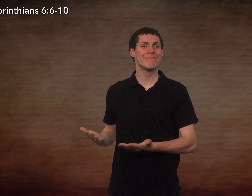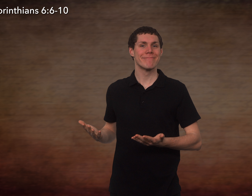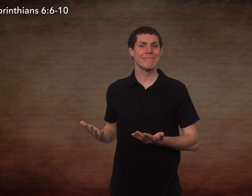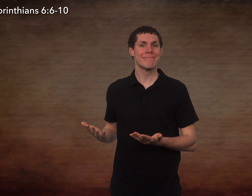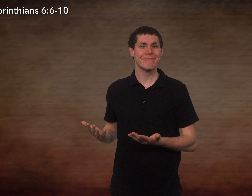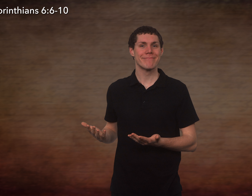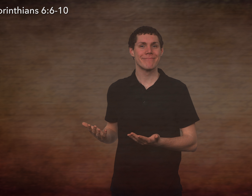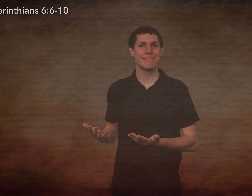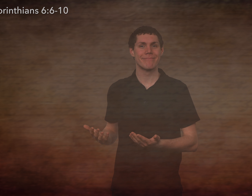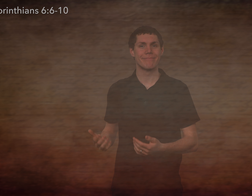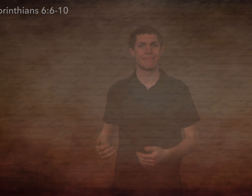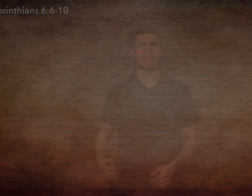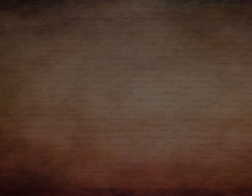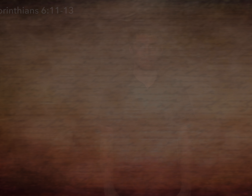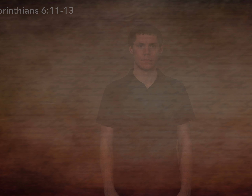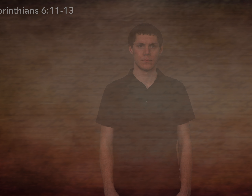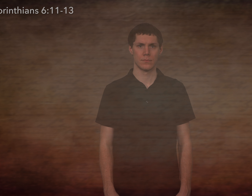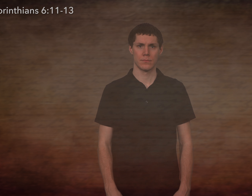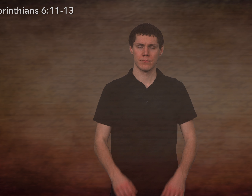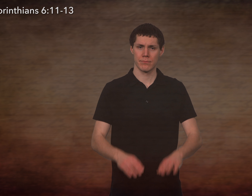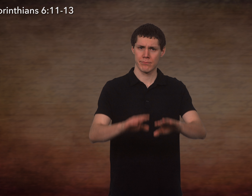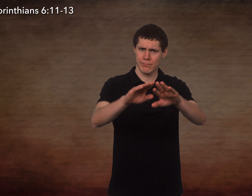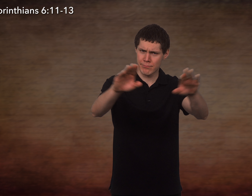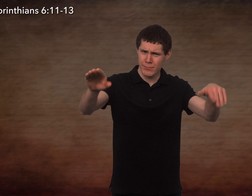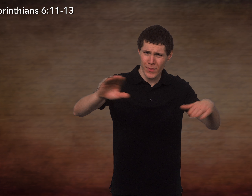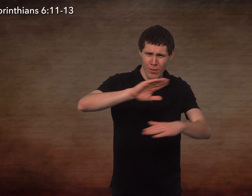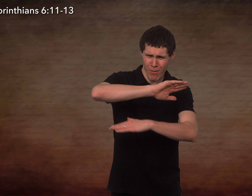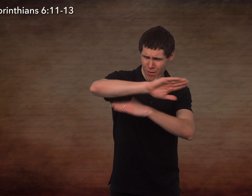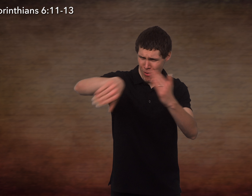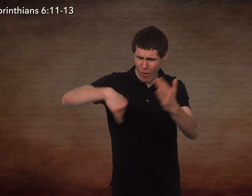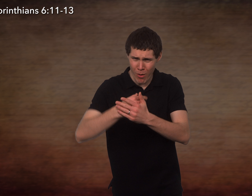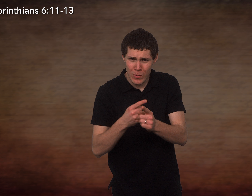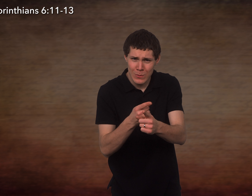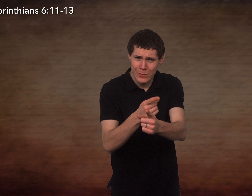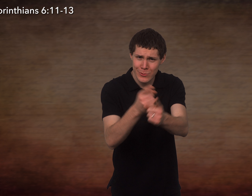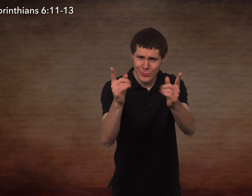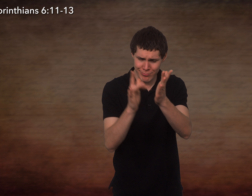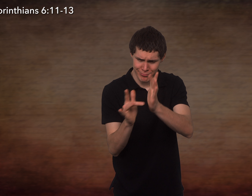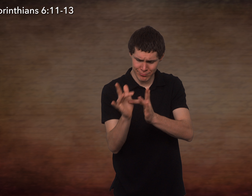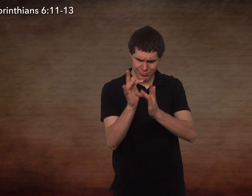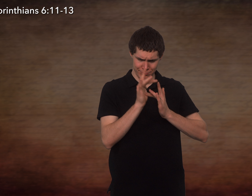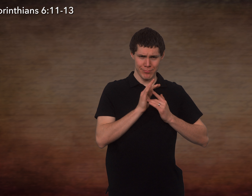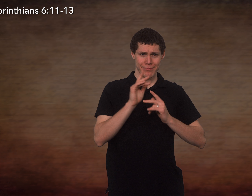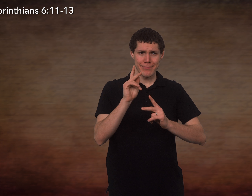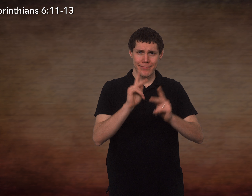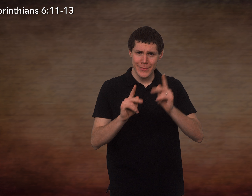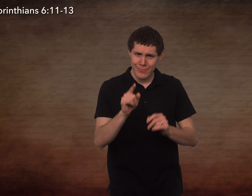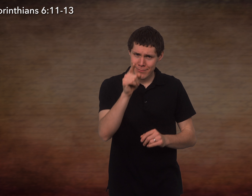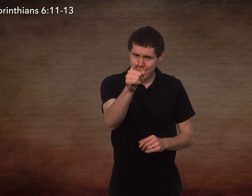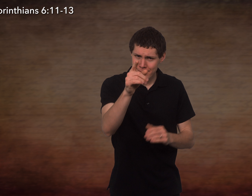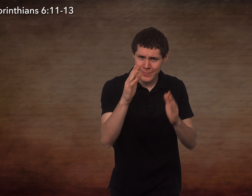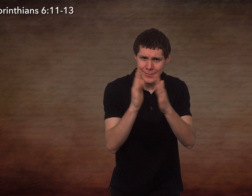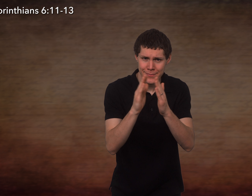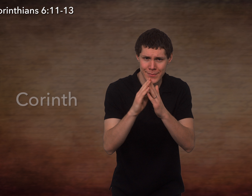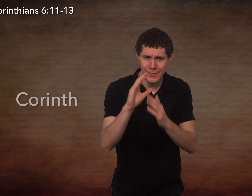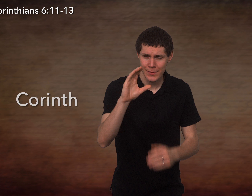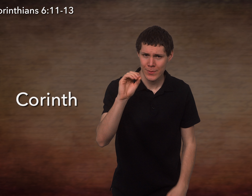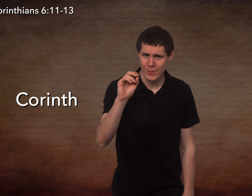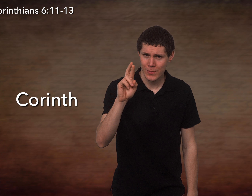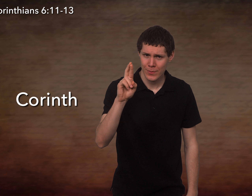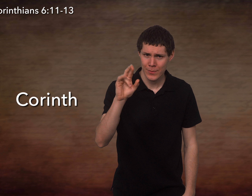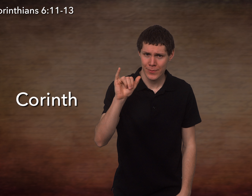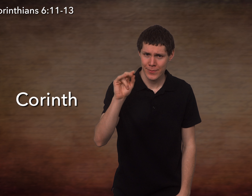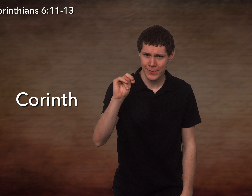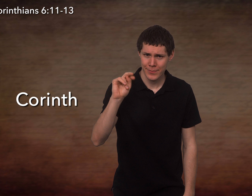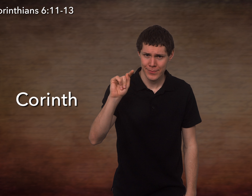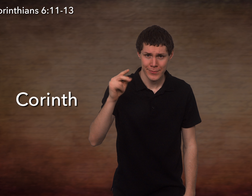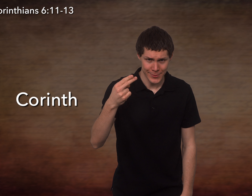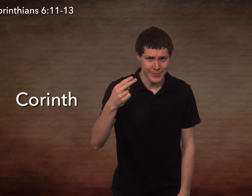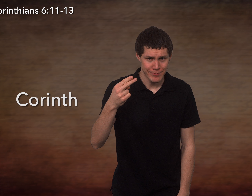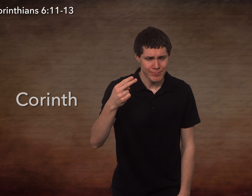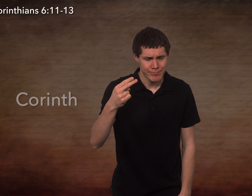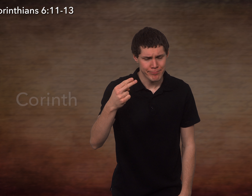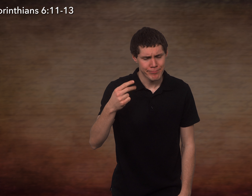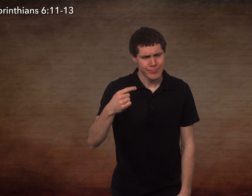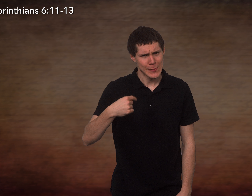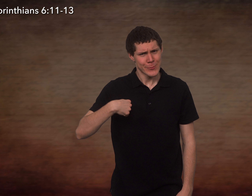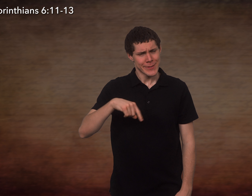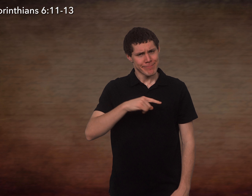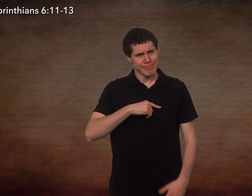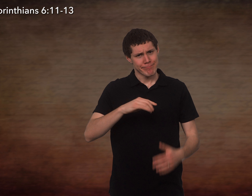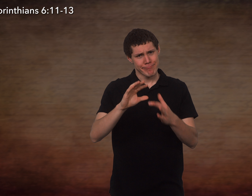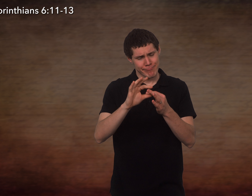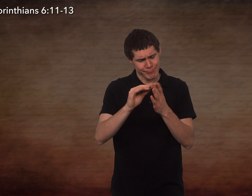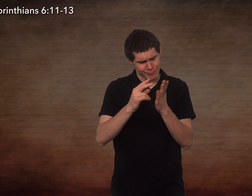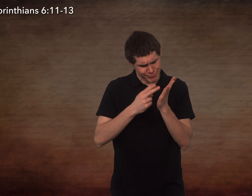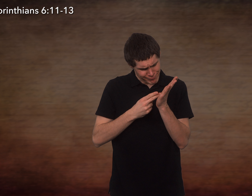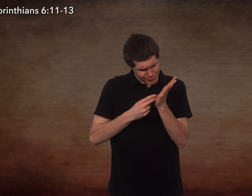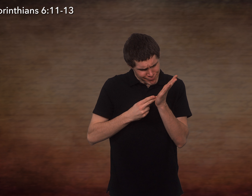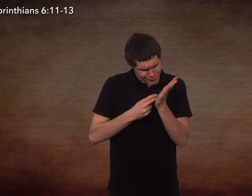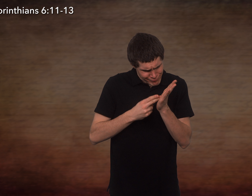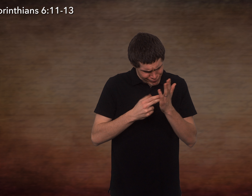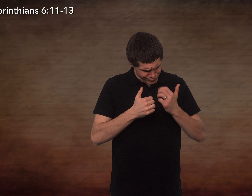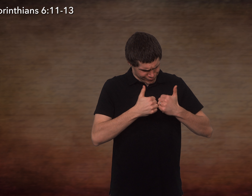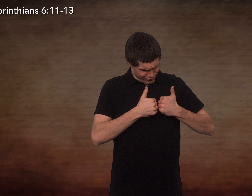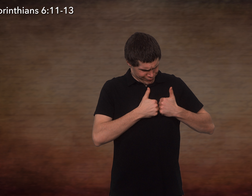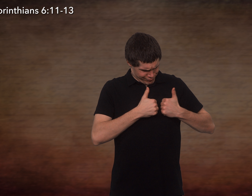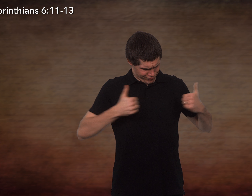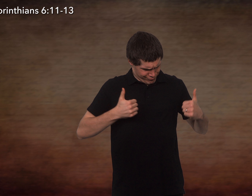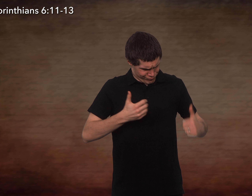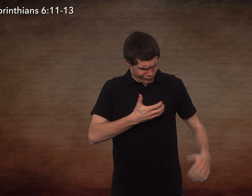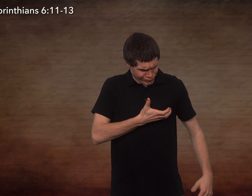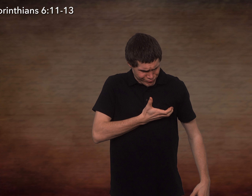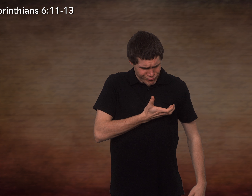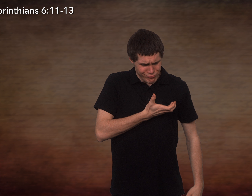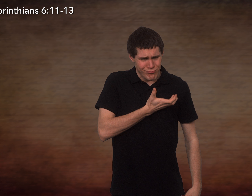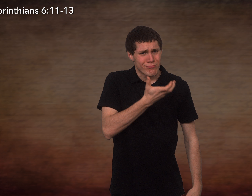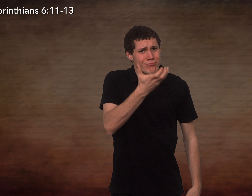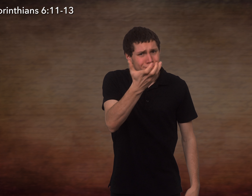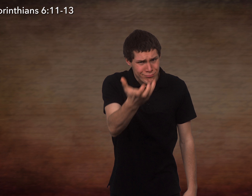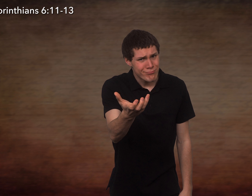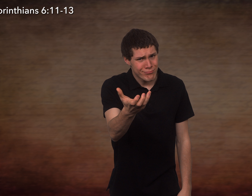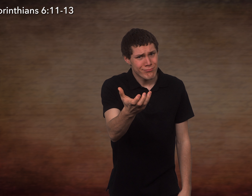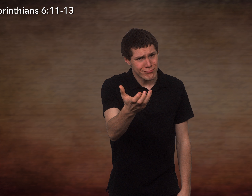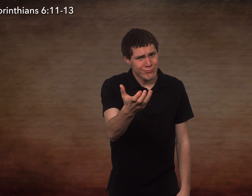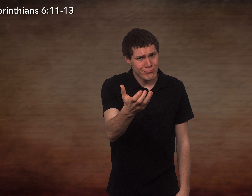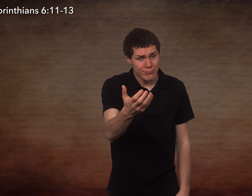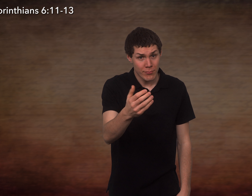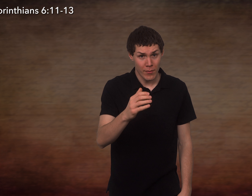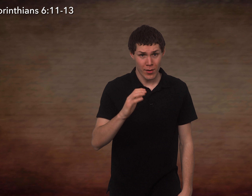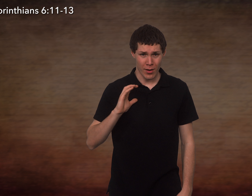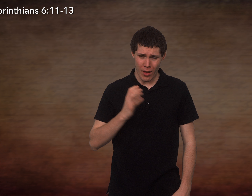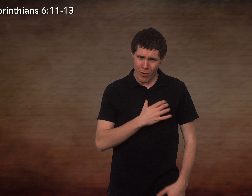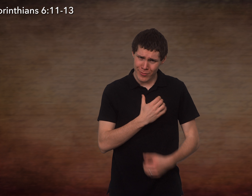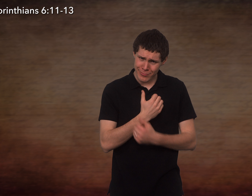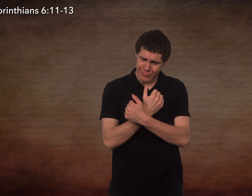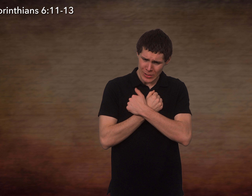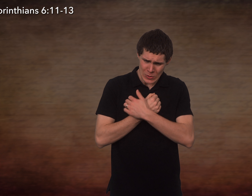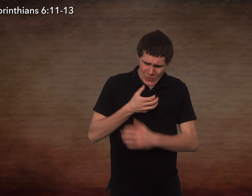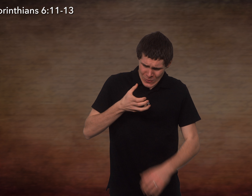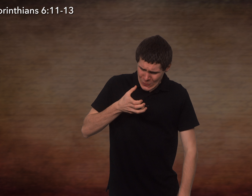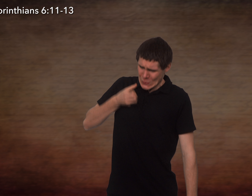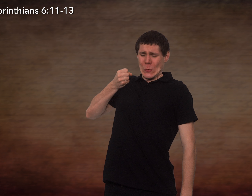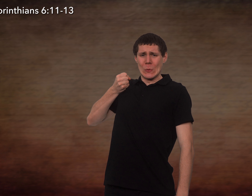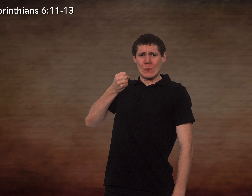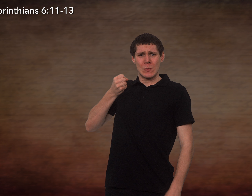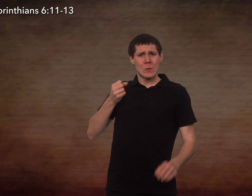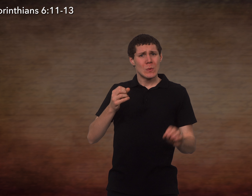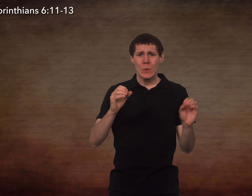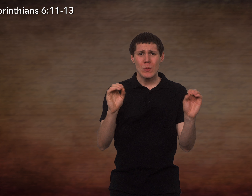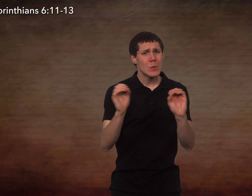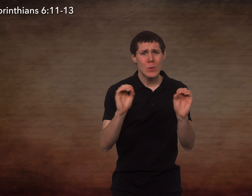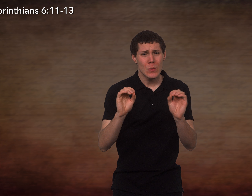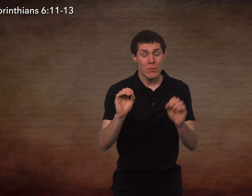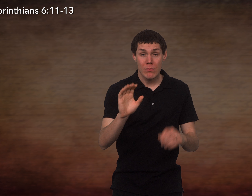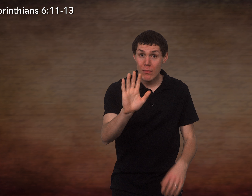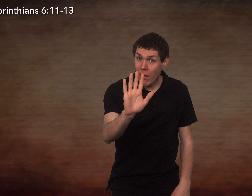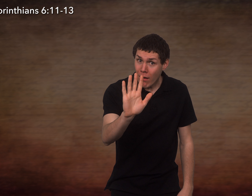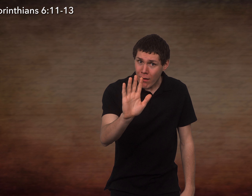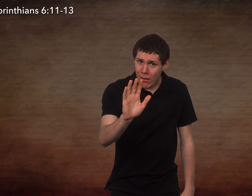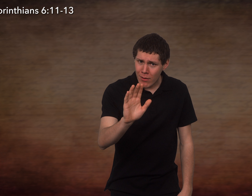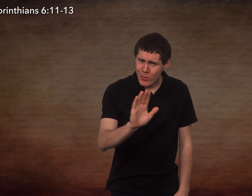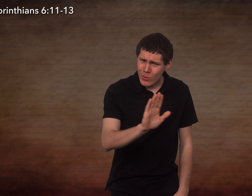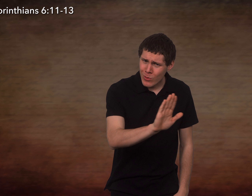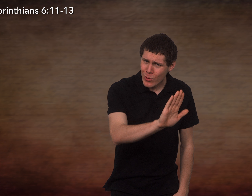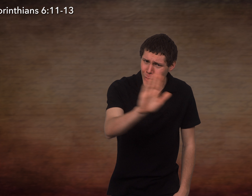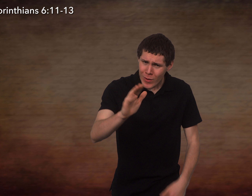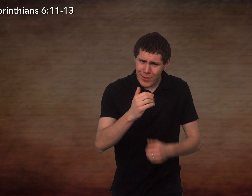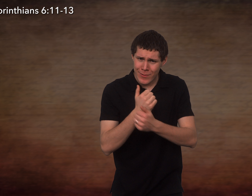We have spoken freely to you, Corinthians.